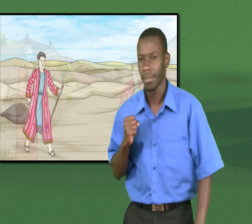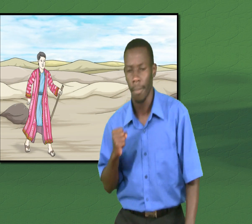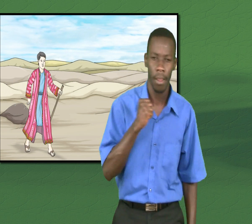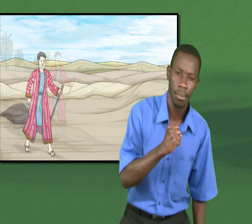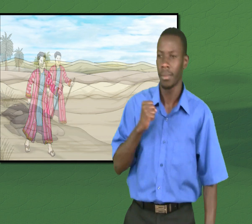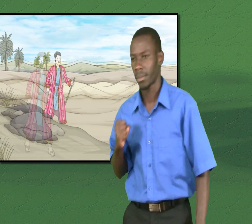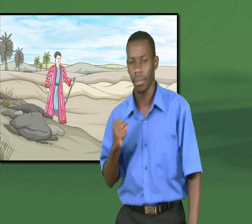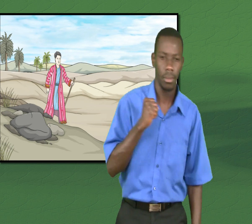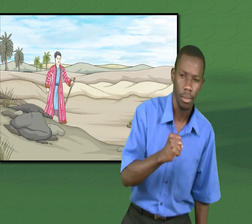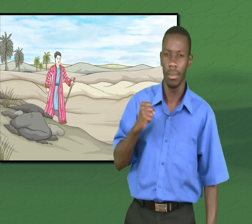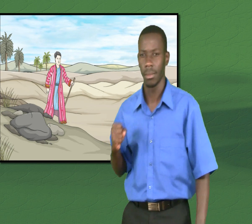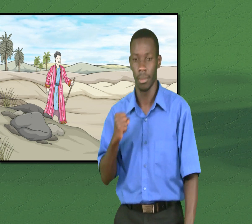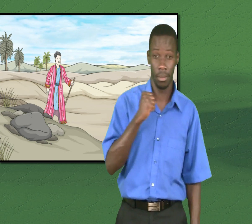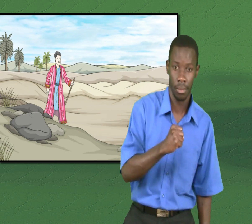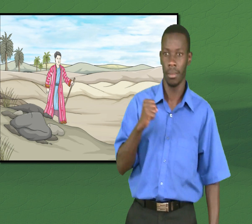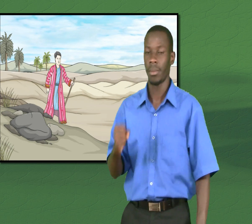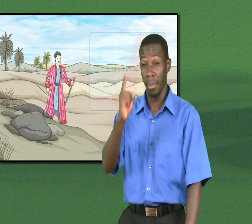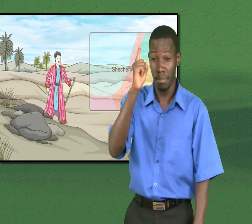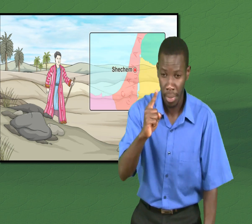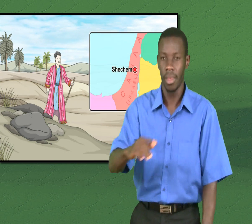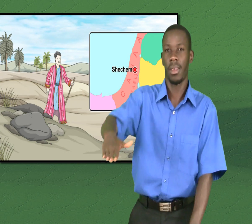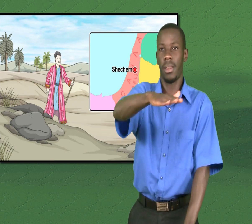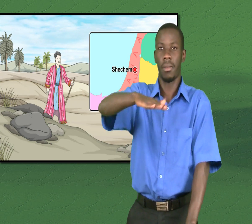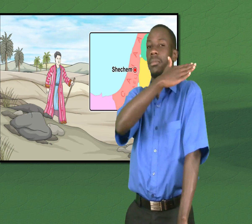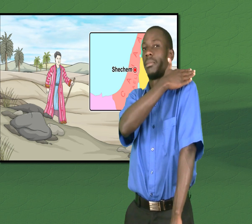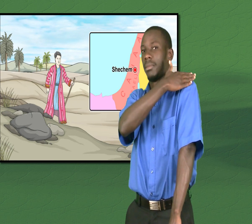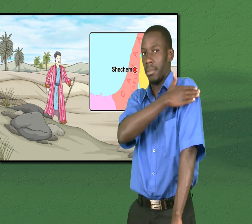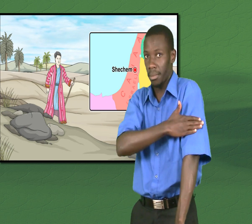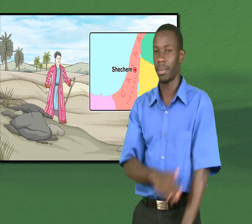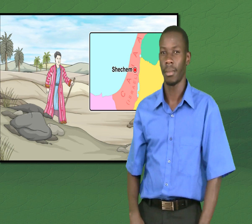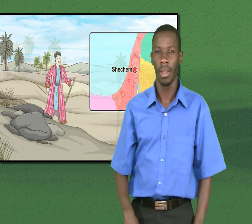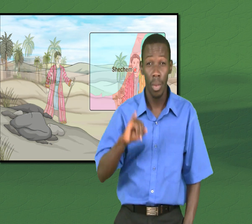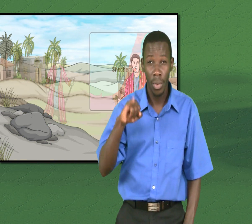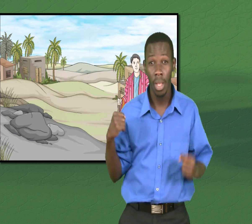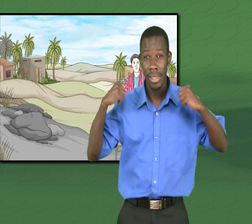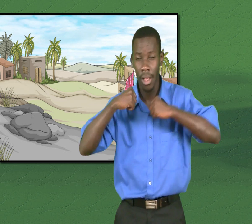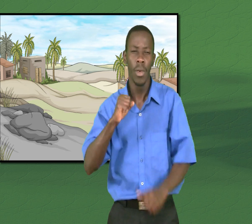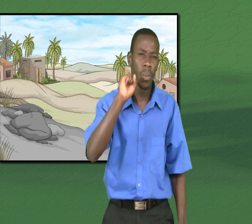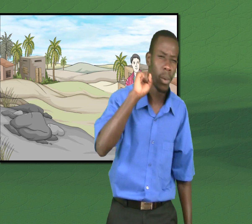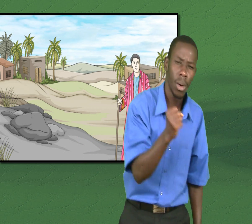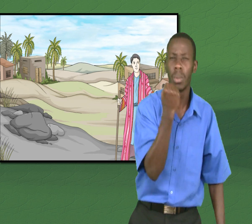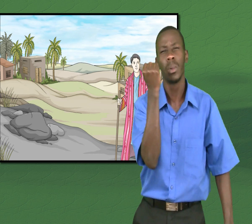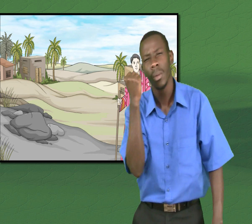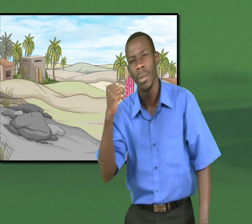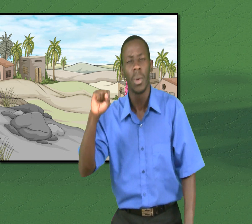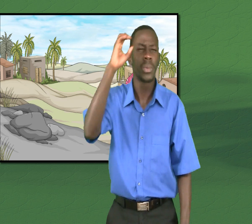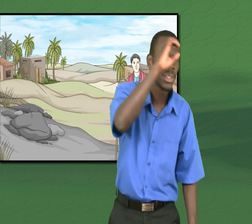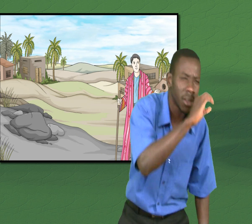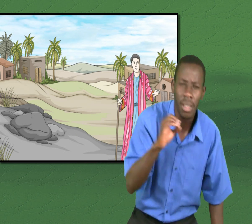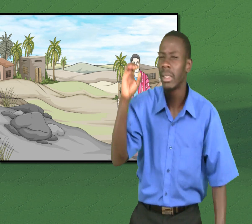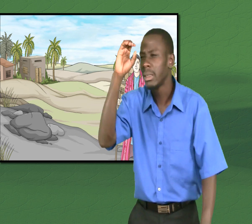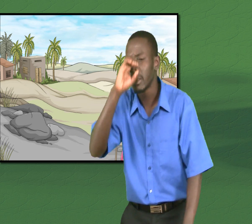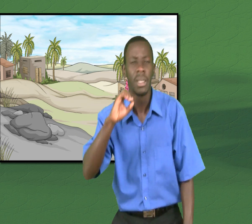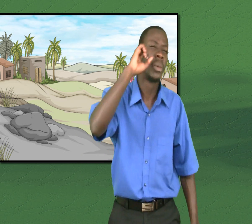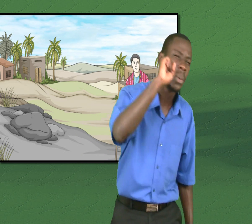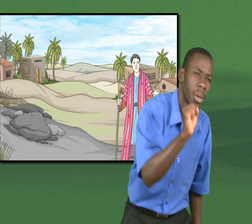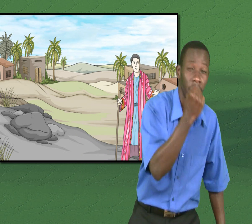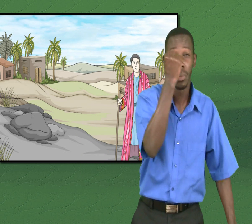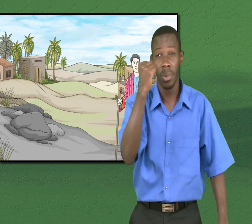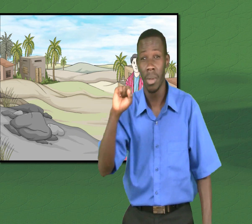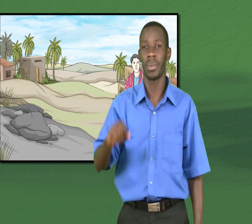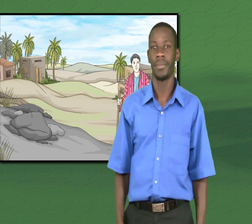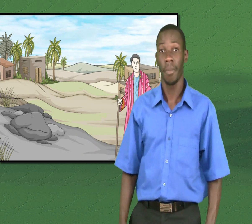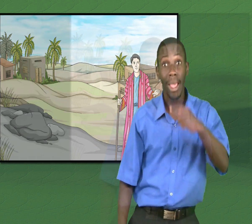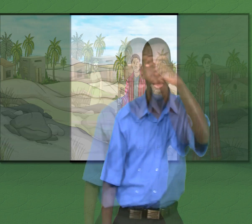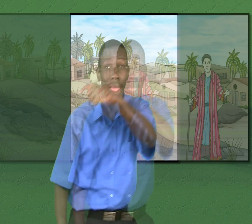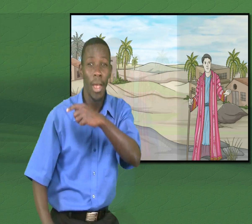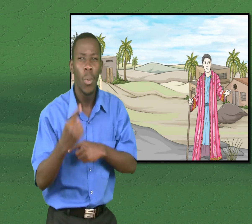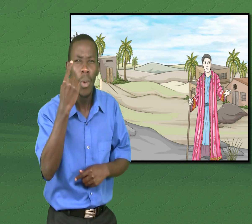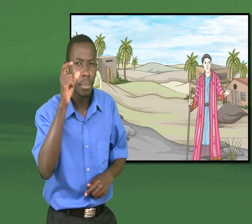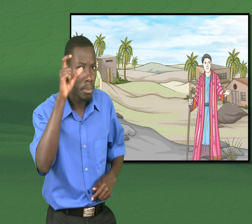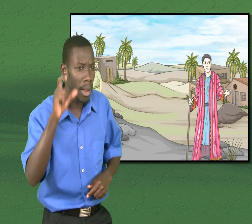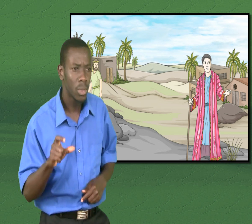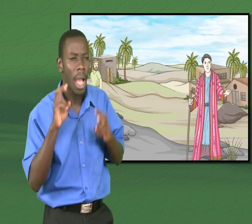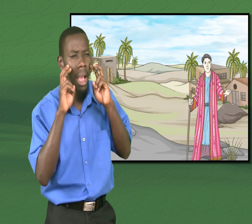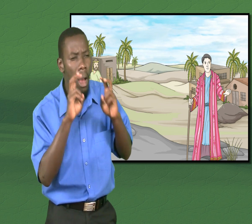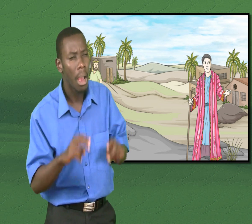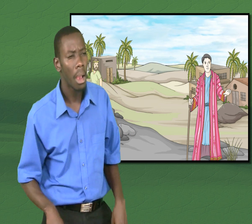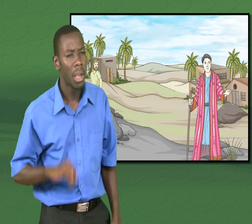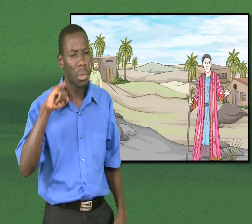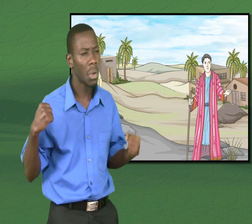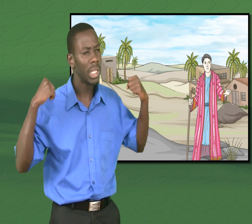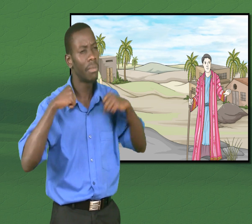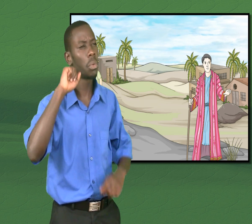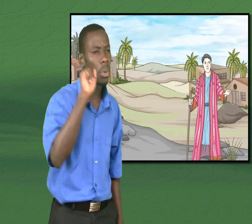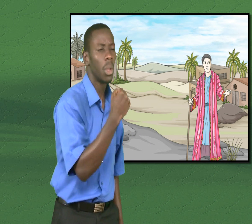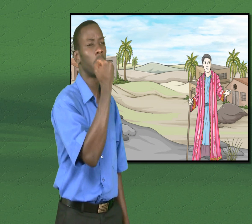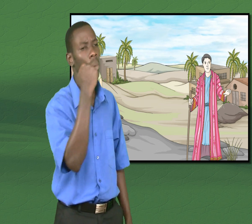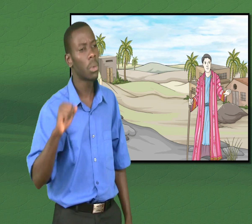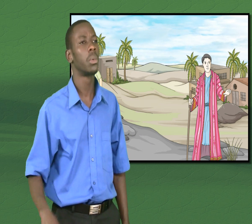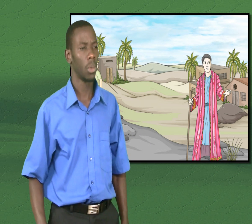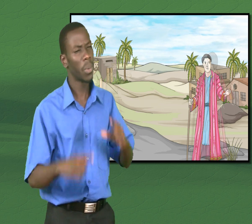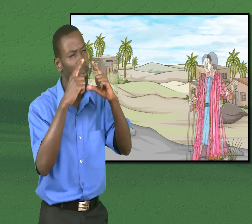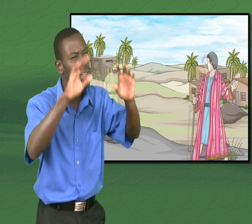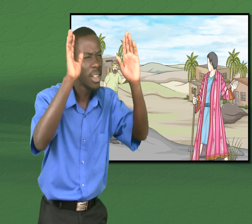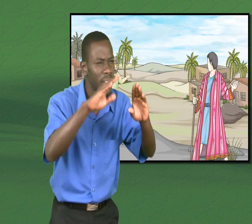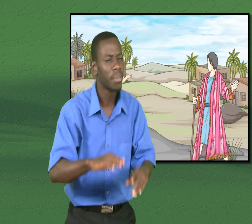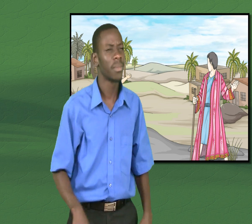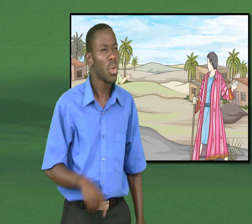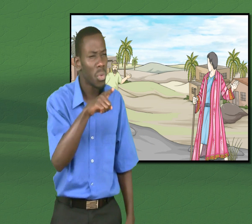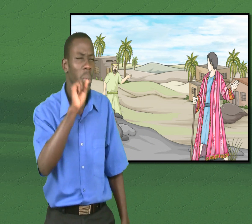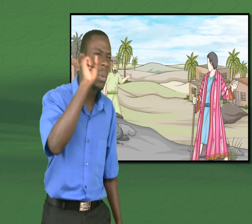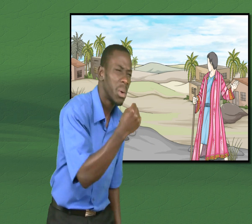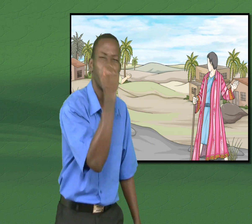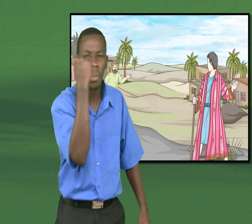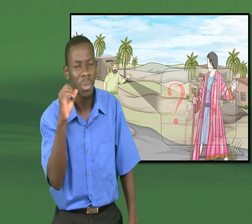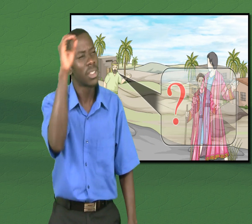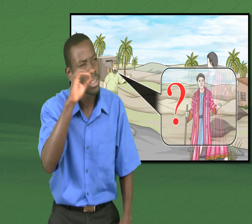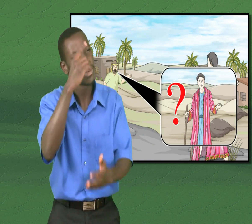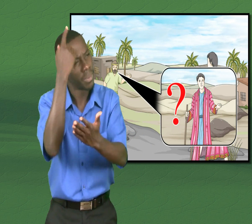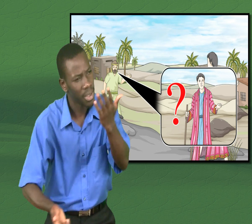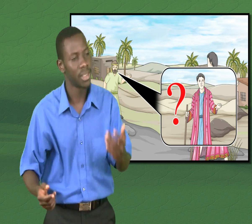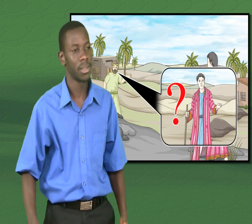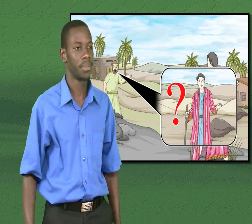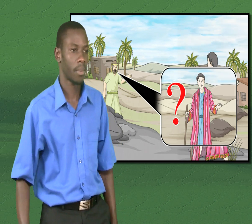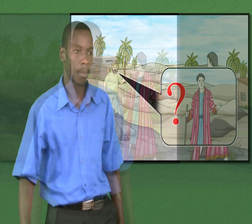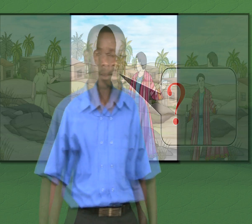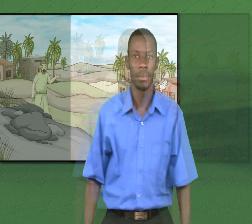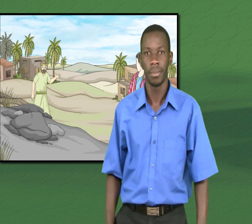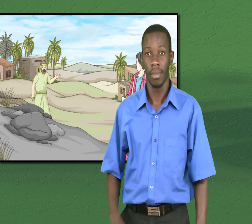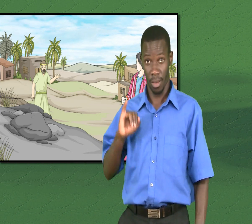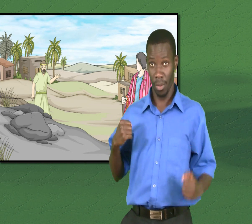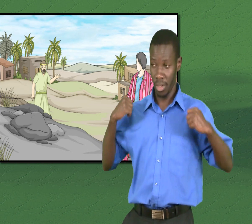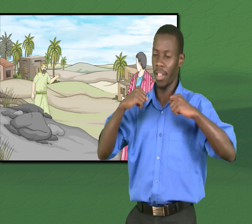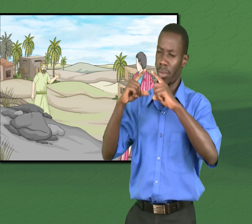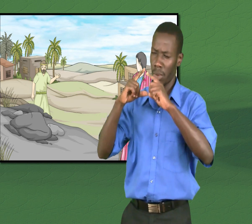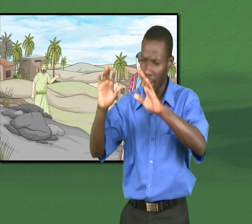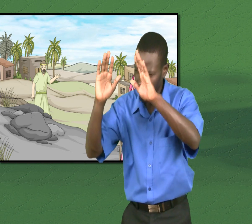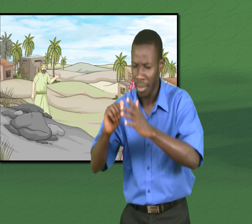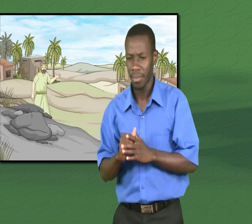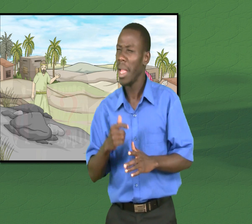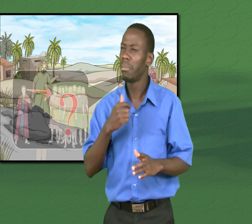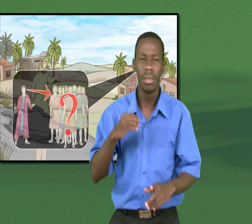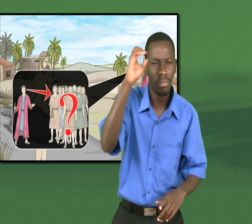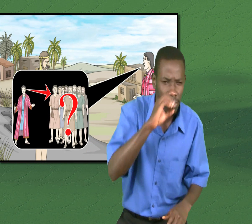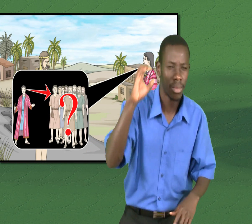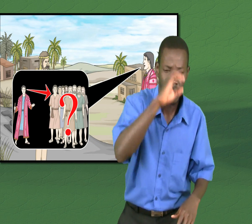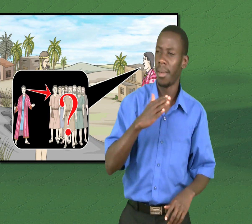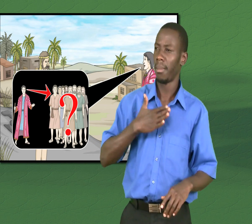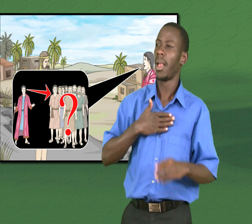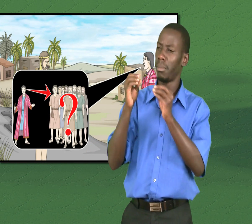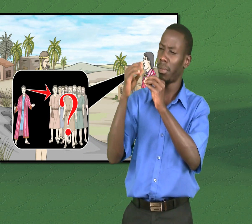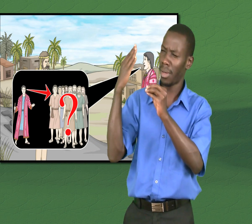And when Joseph arrived in Shechem, a man found him wandering in the field and asked, “What are you looking for?”